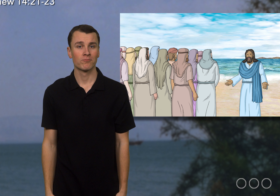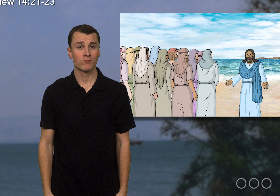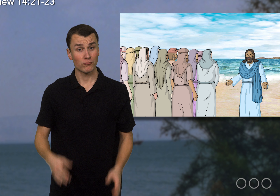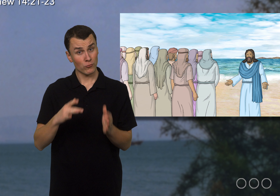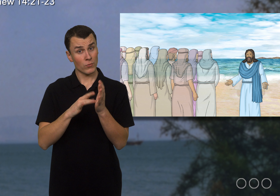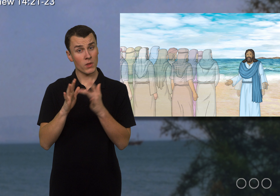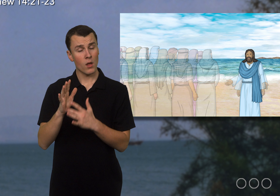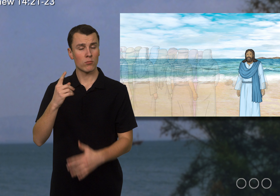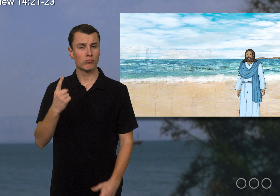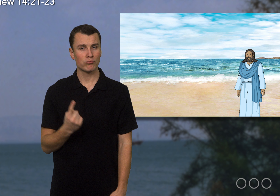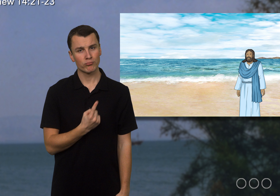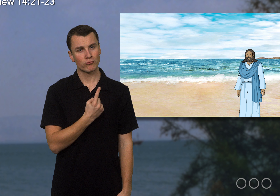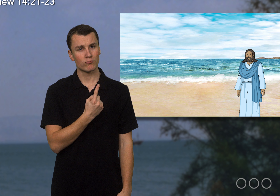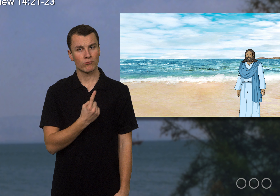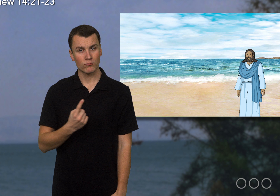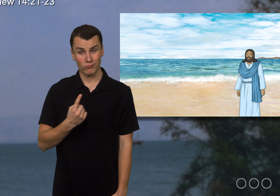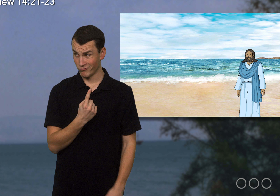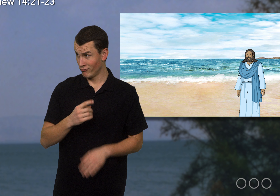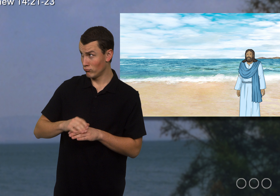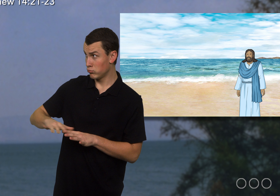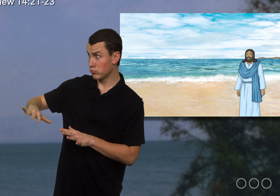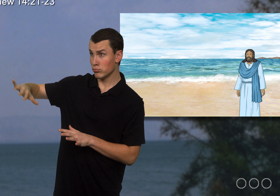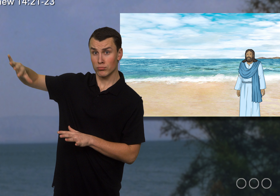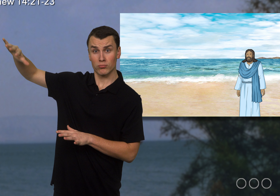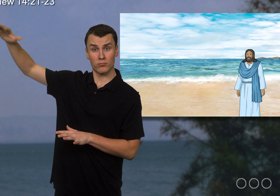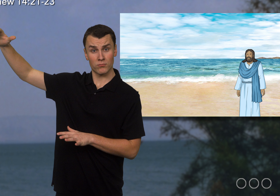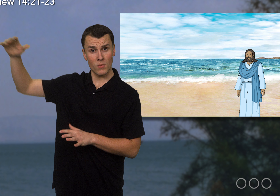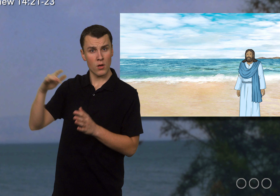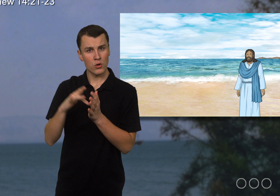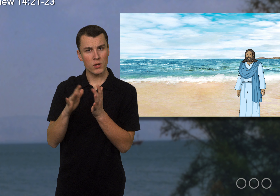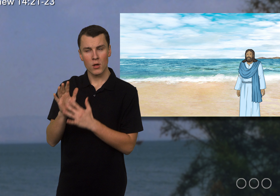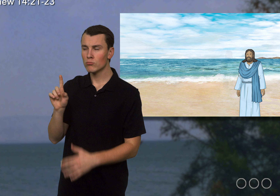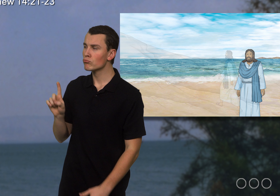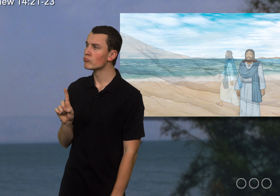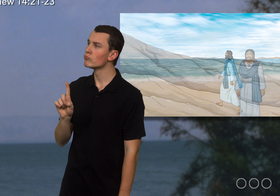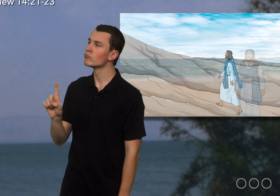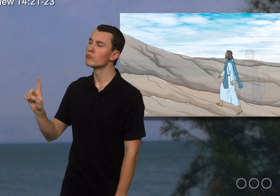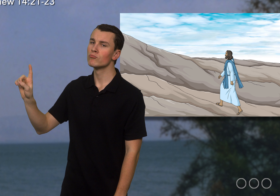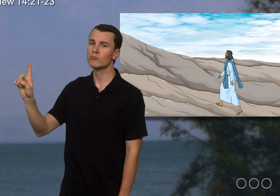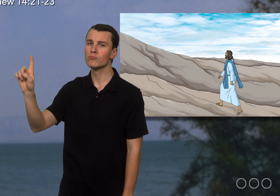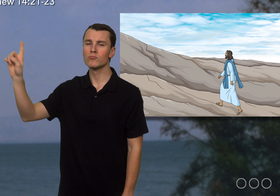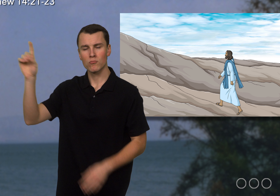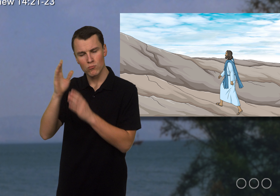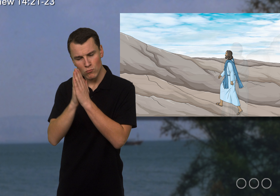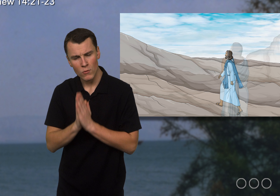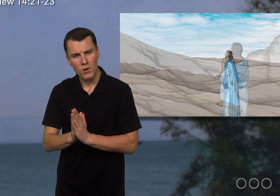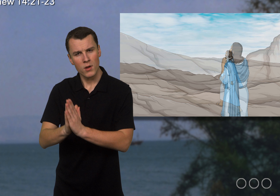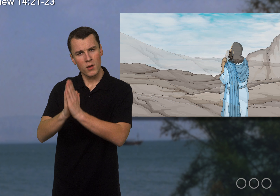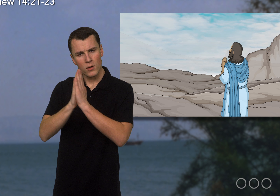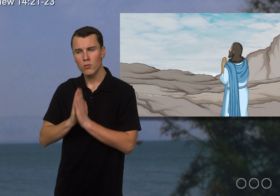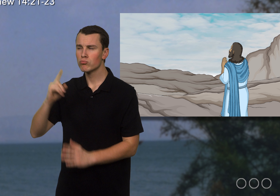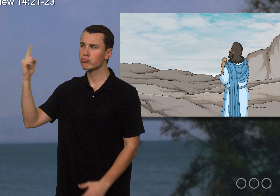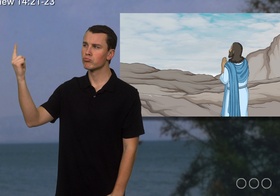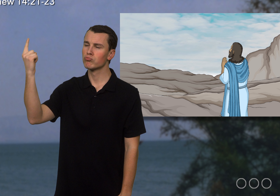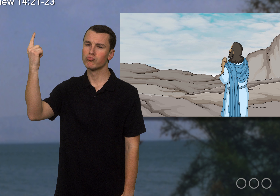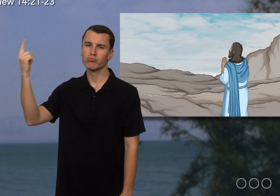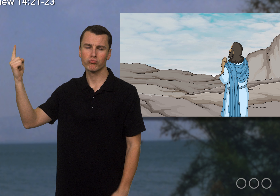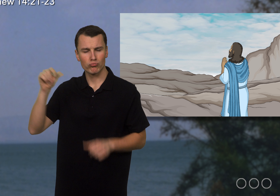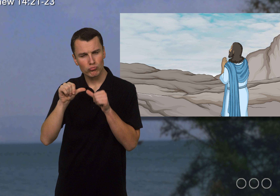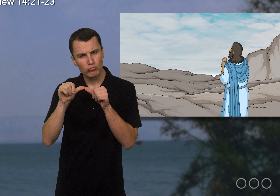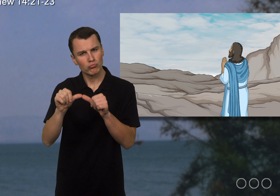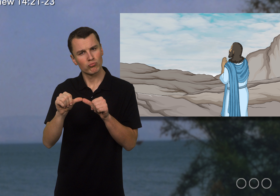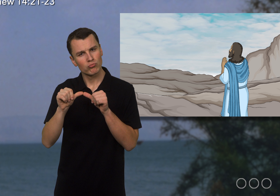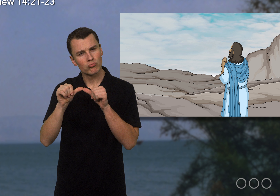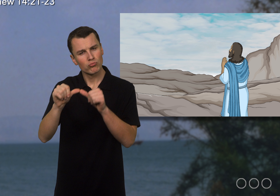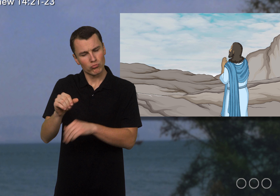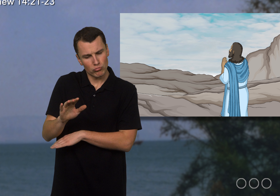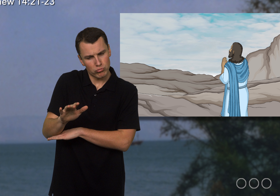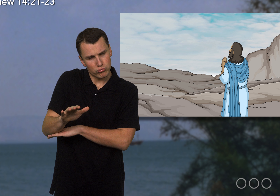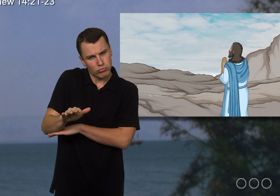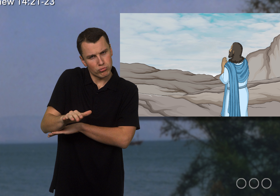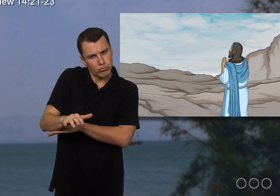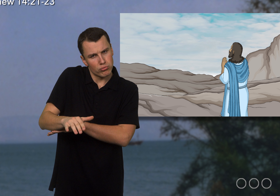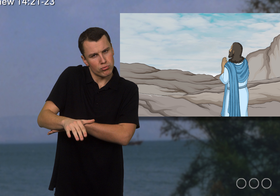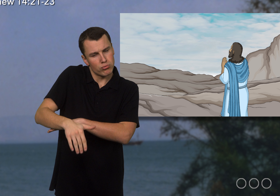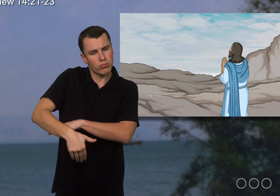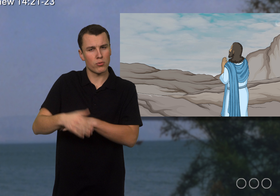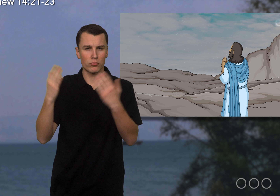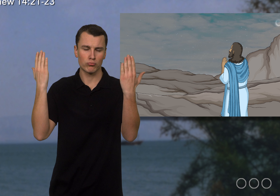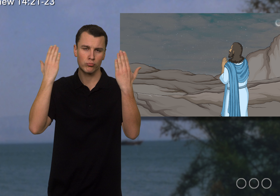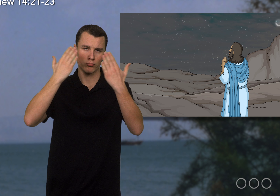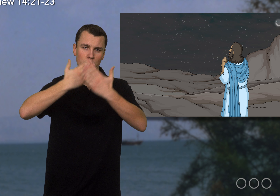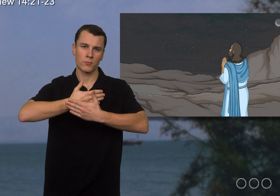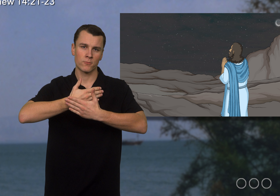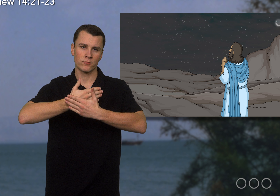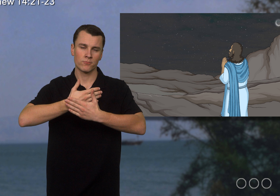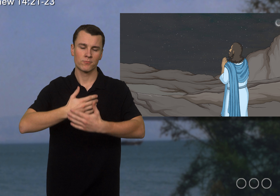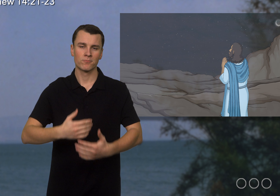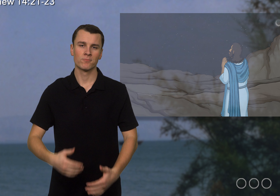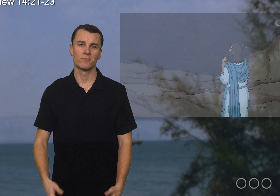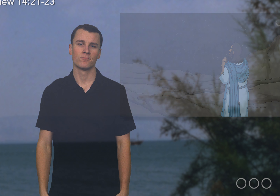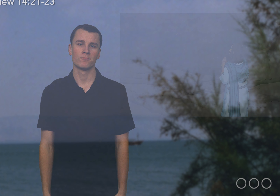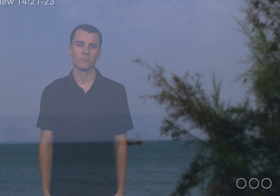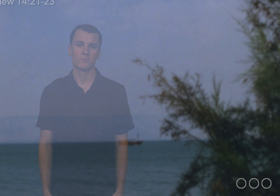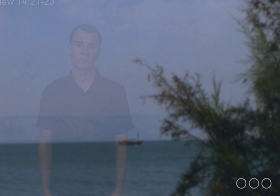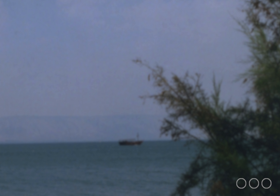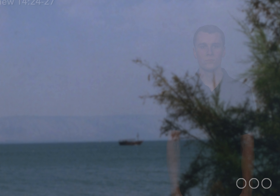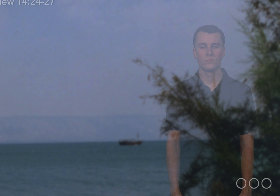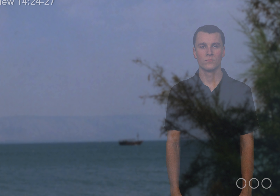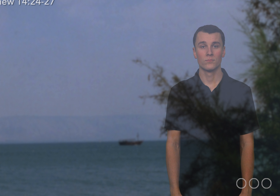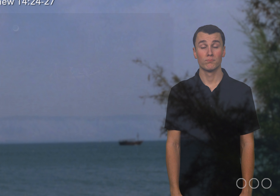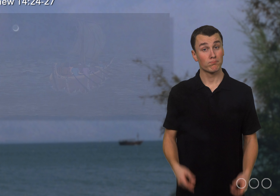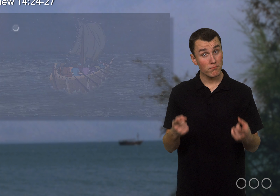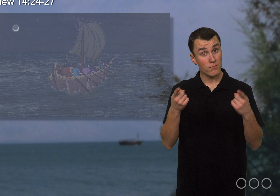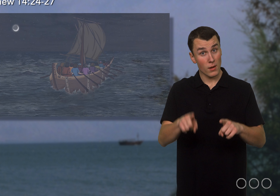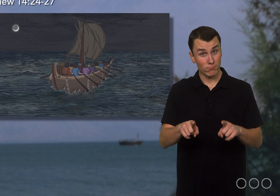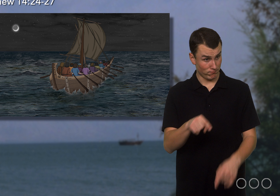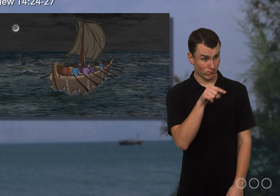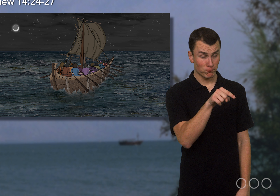After He had sent them away, He went up on the mountain by Himself to pray. When evening came, He was there alone,